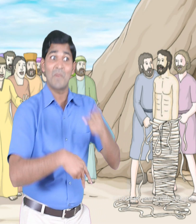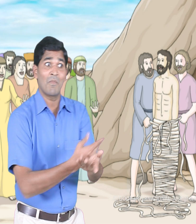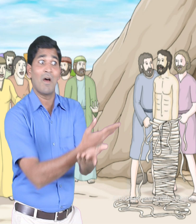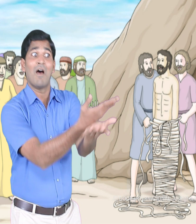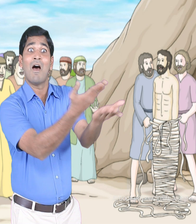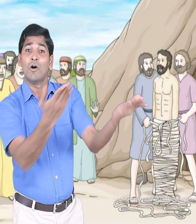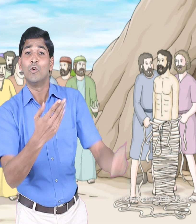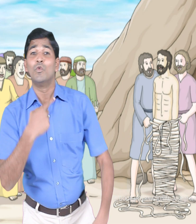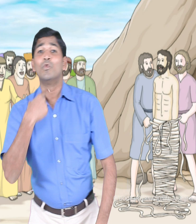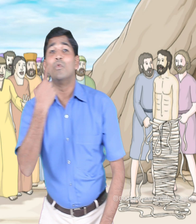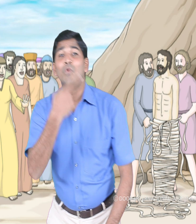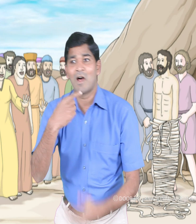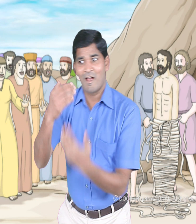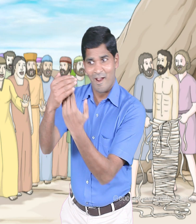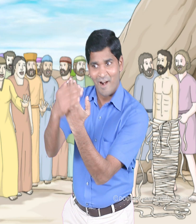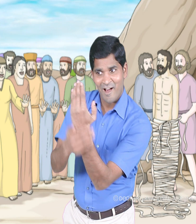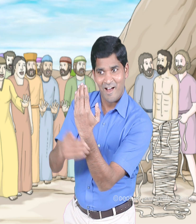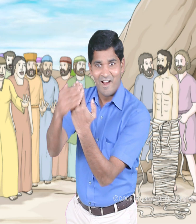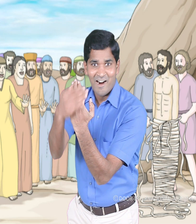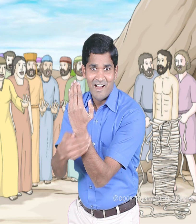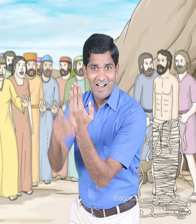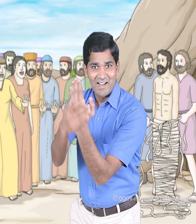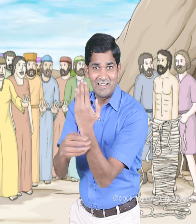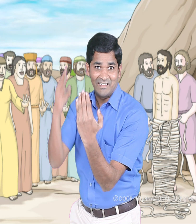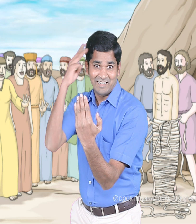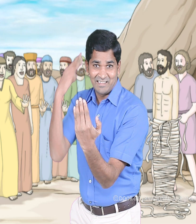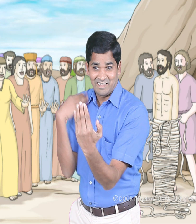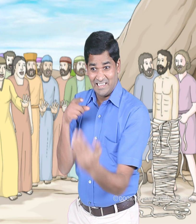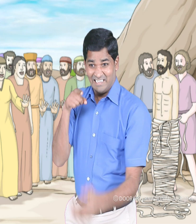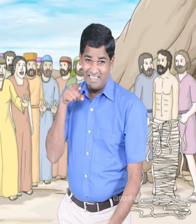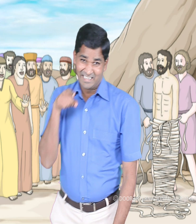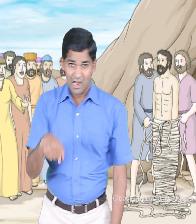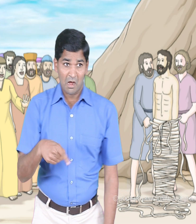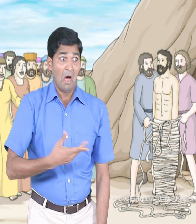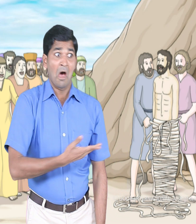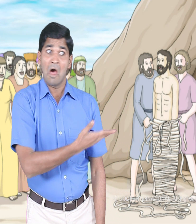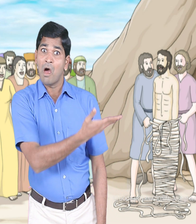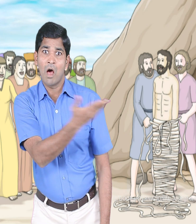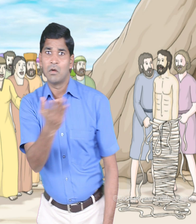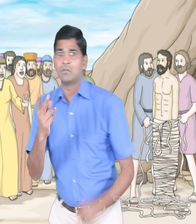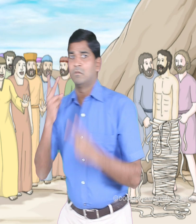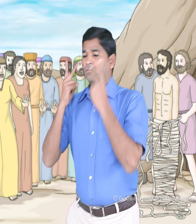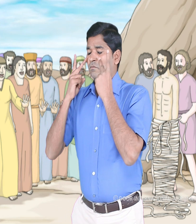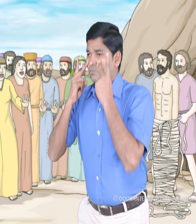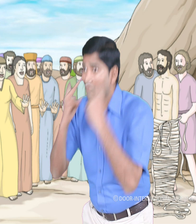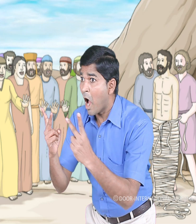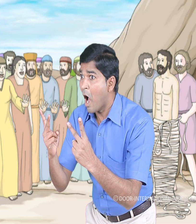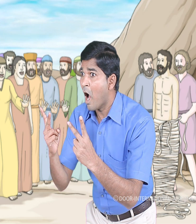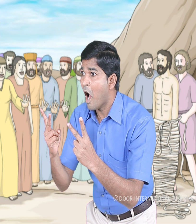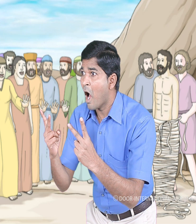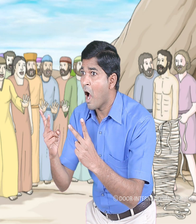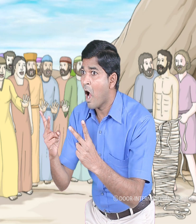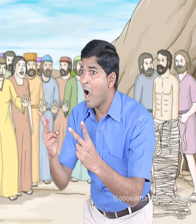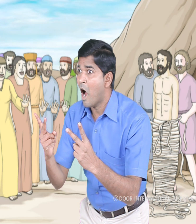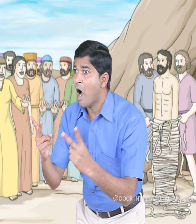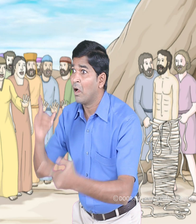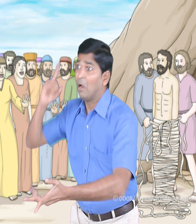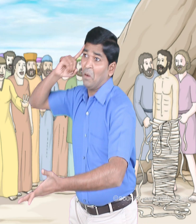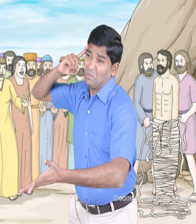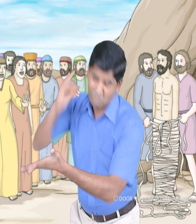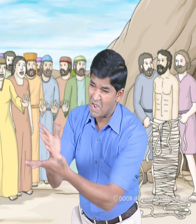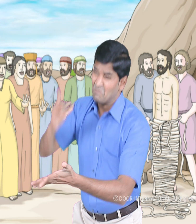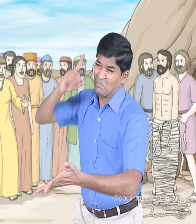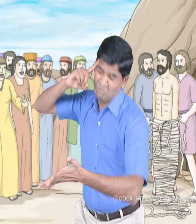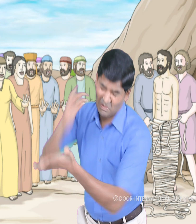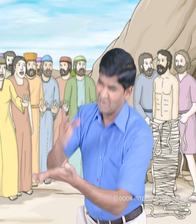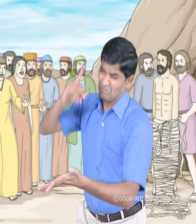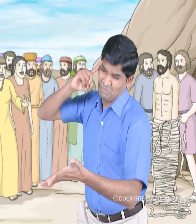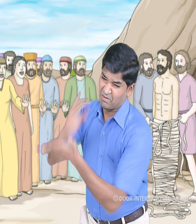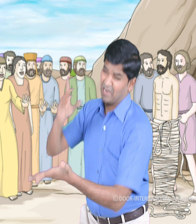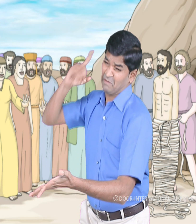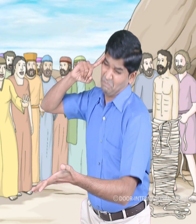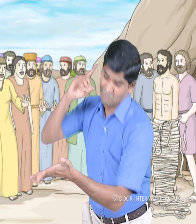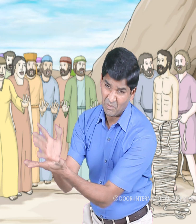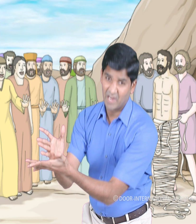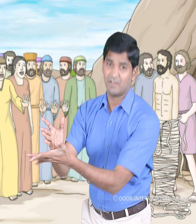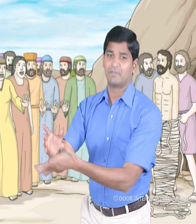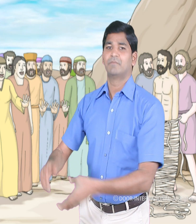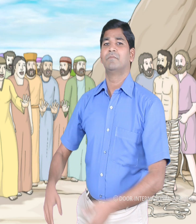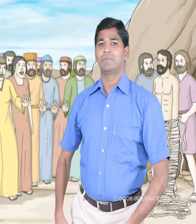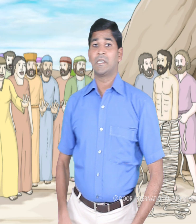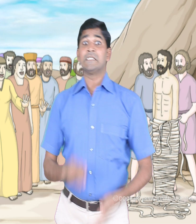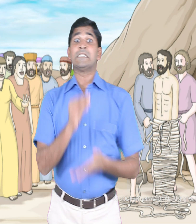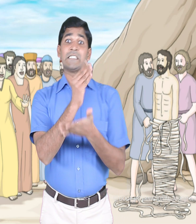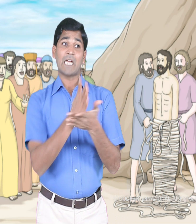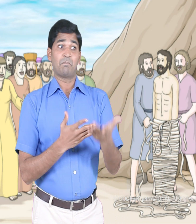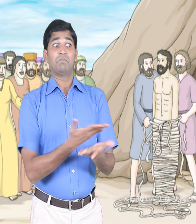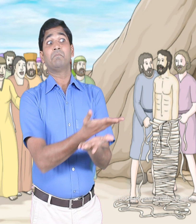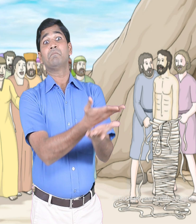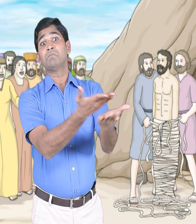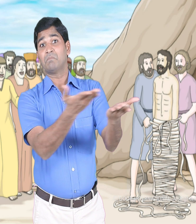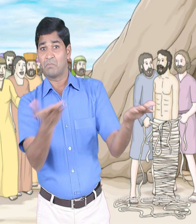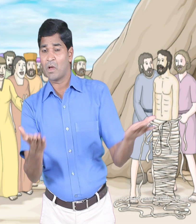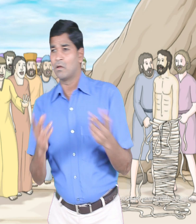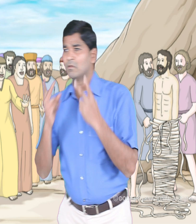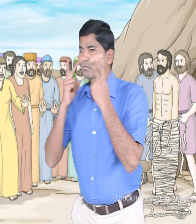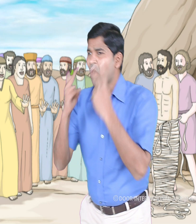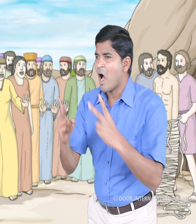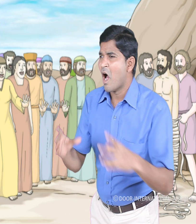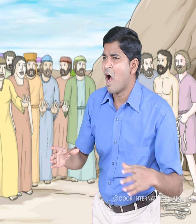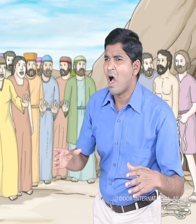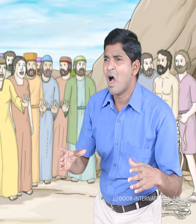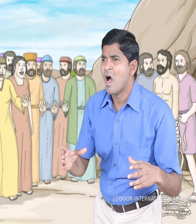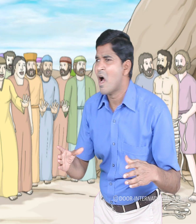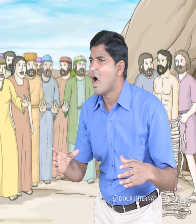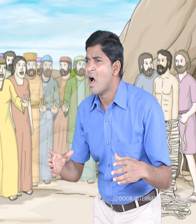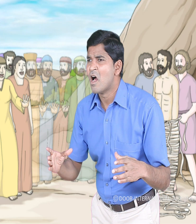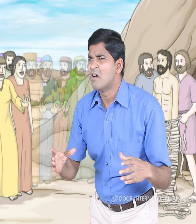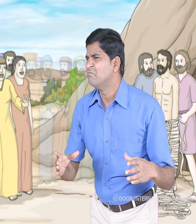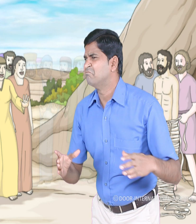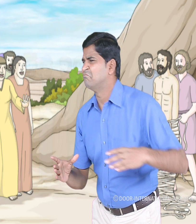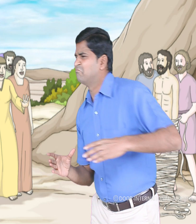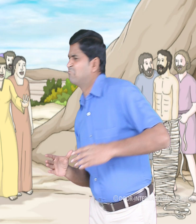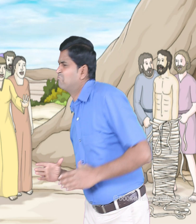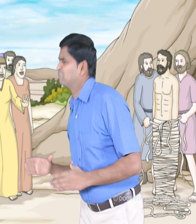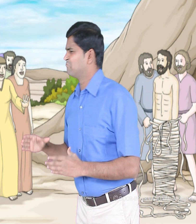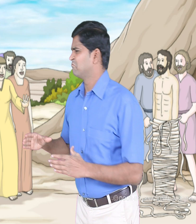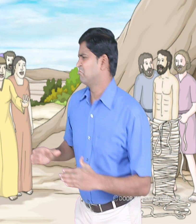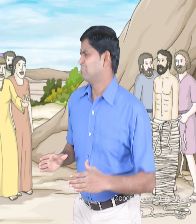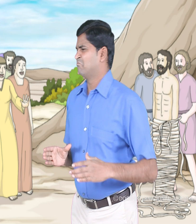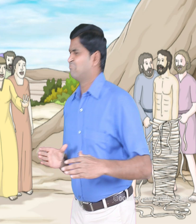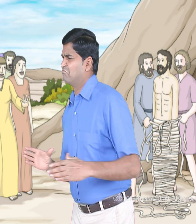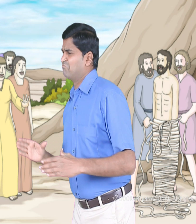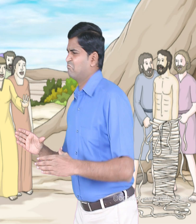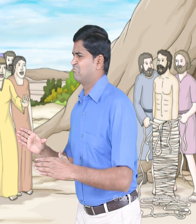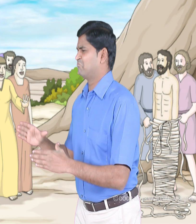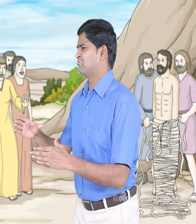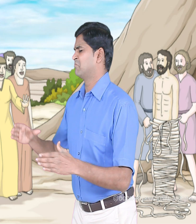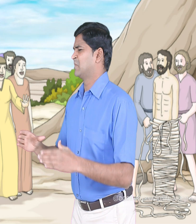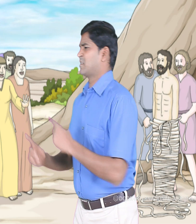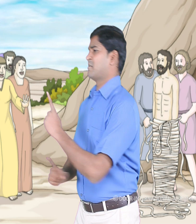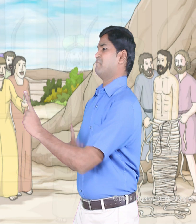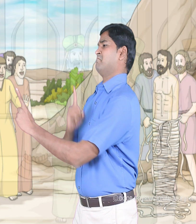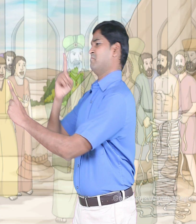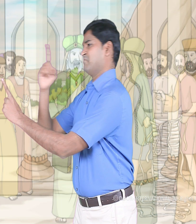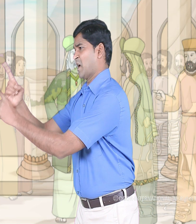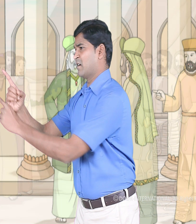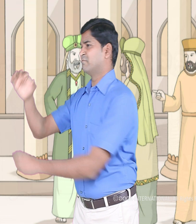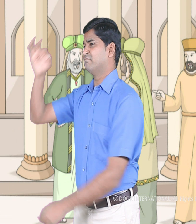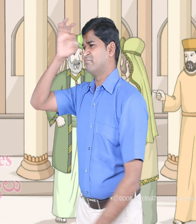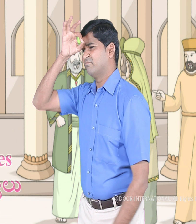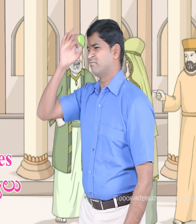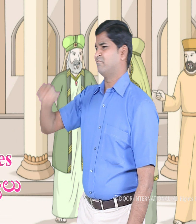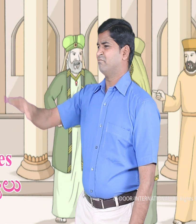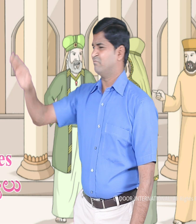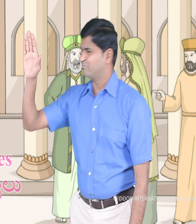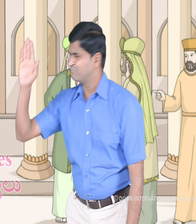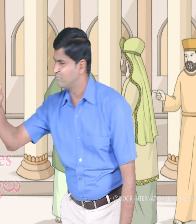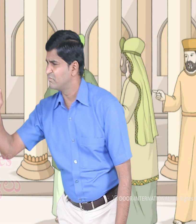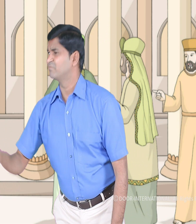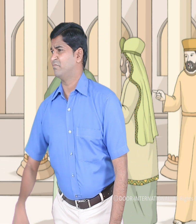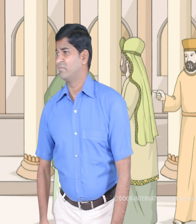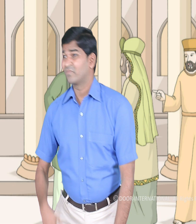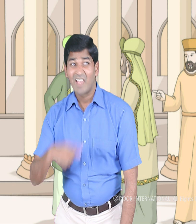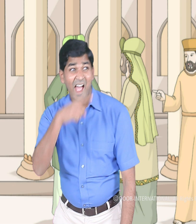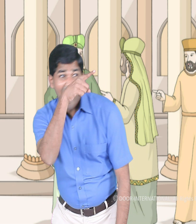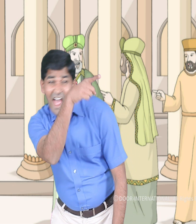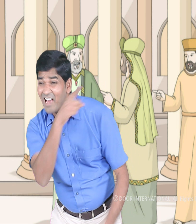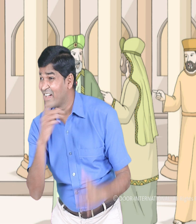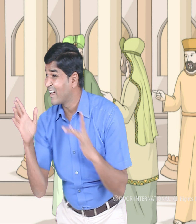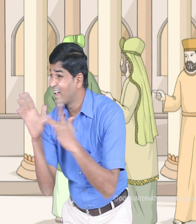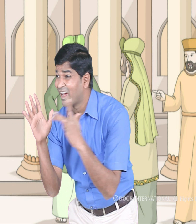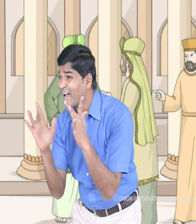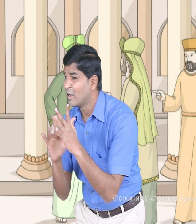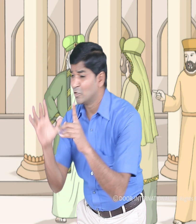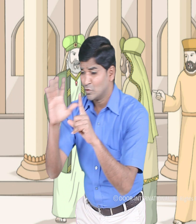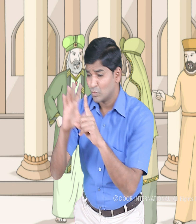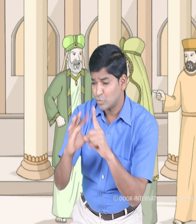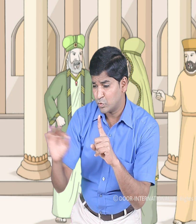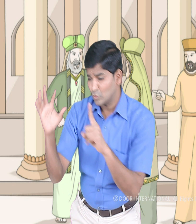Therefore many of the Jews who had come to Mary, and had seen what Jesus did, believed in Him.